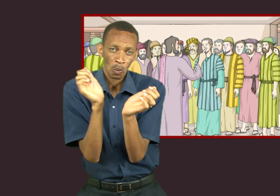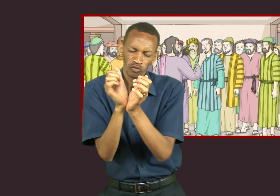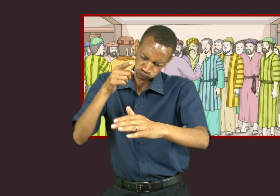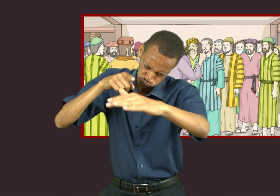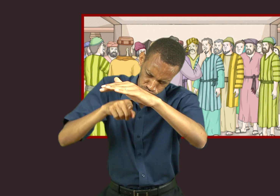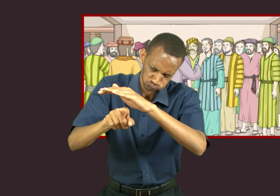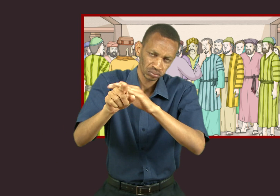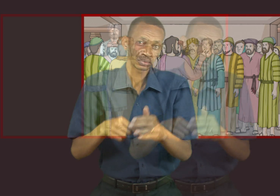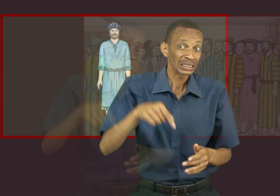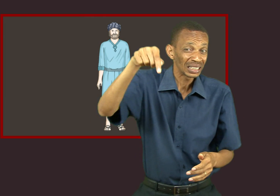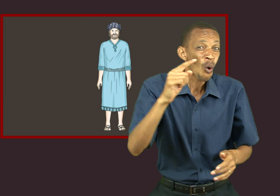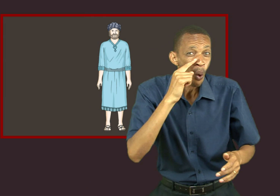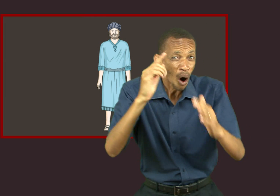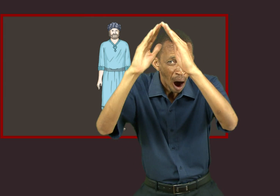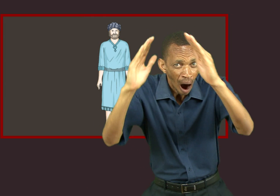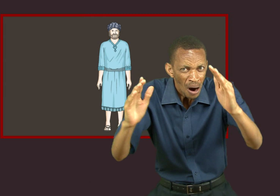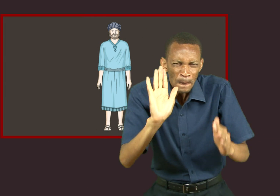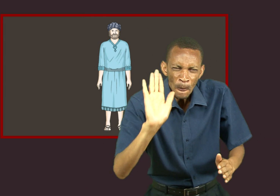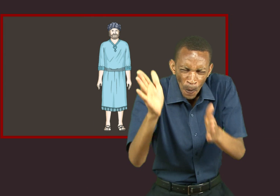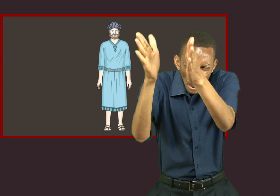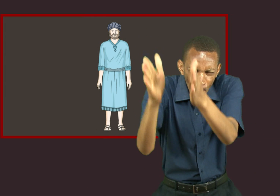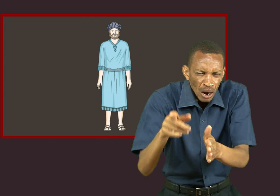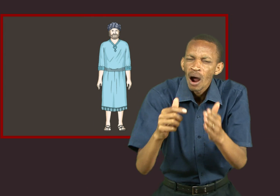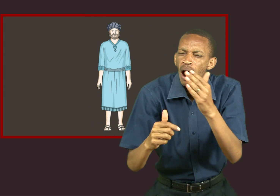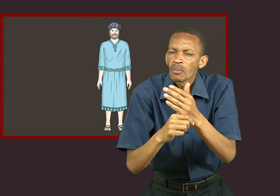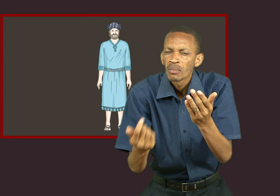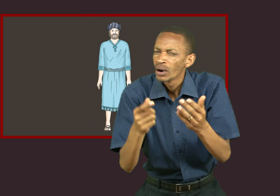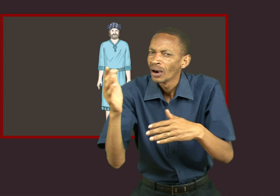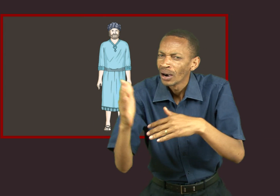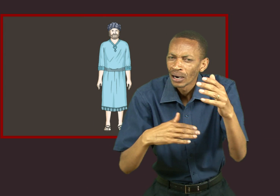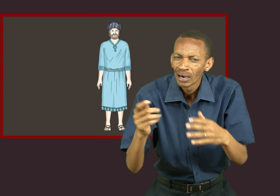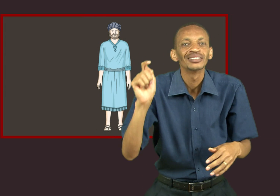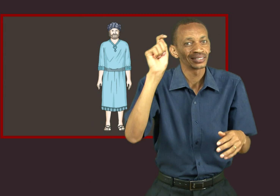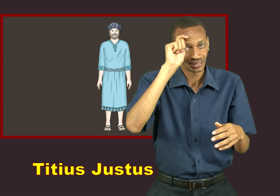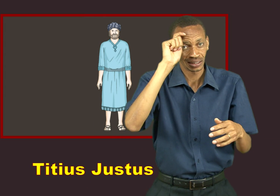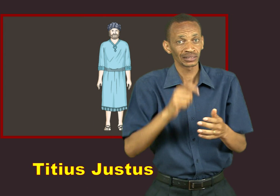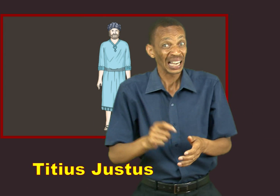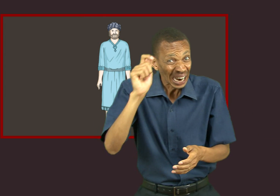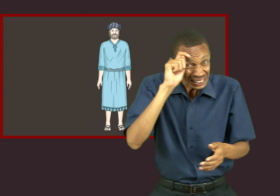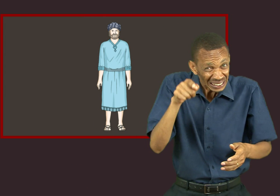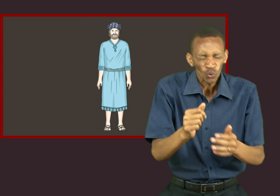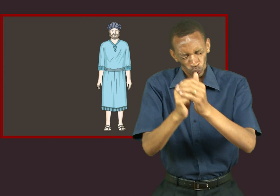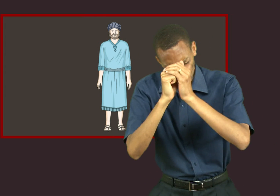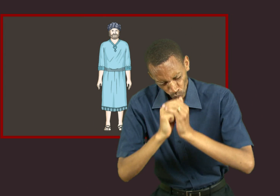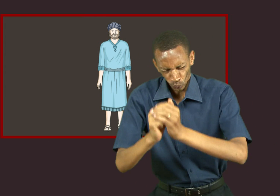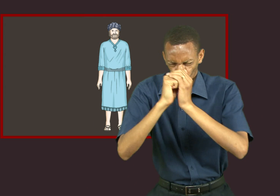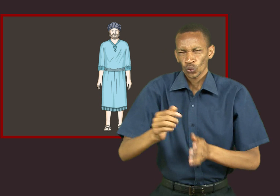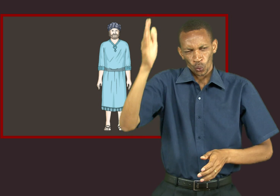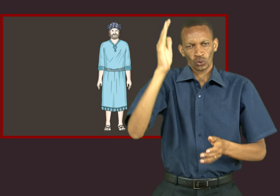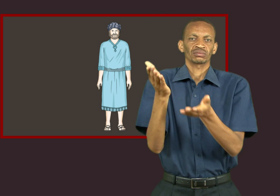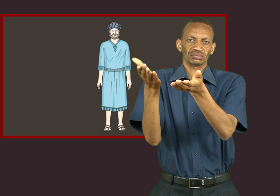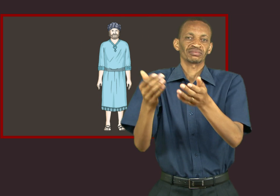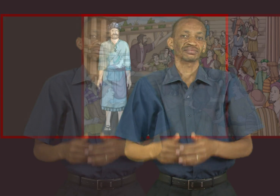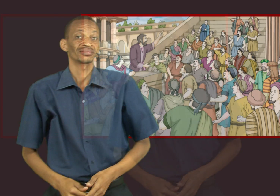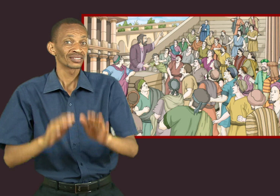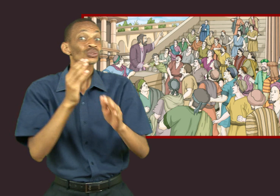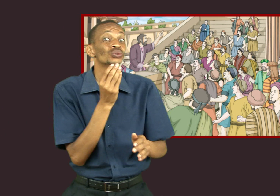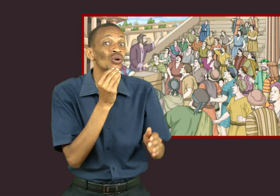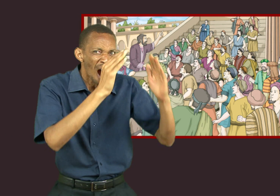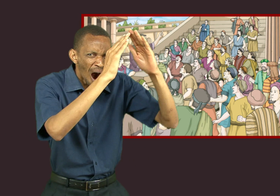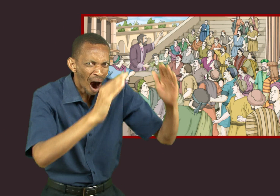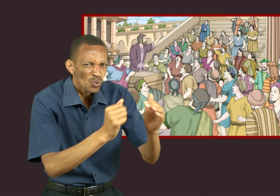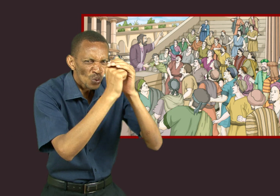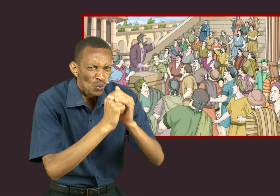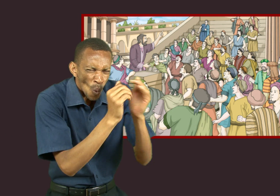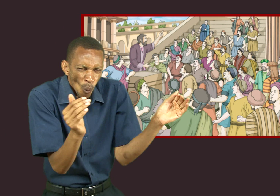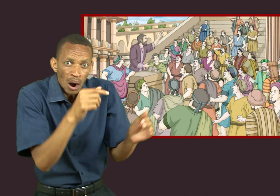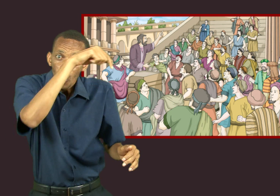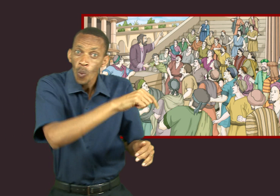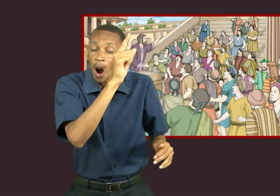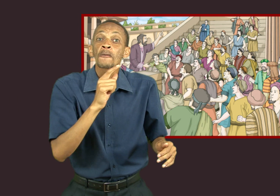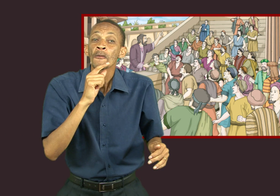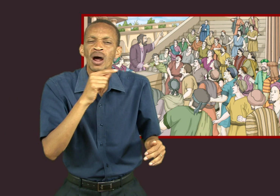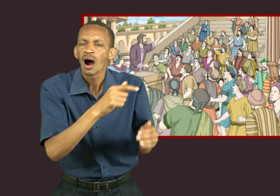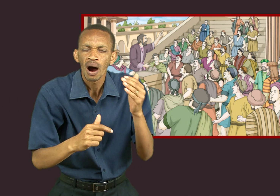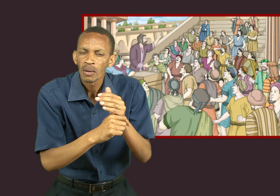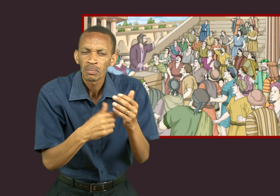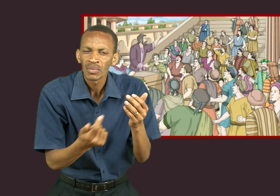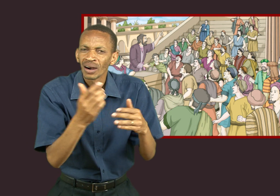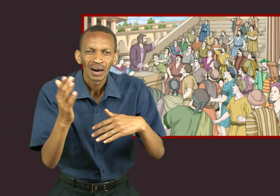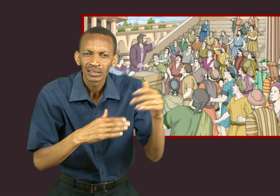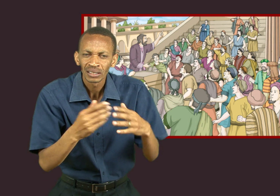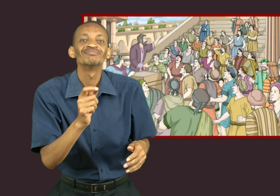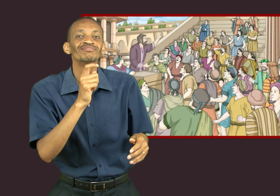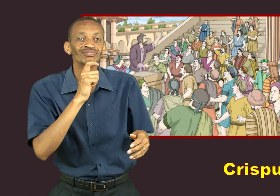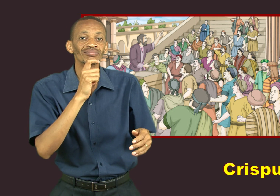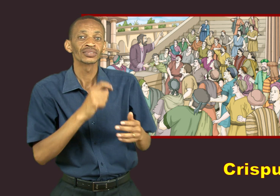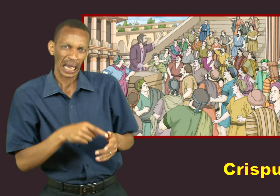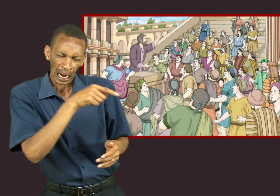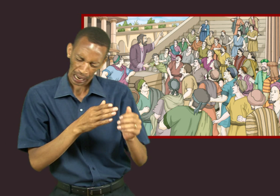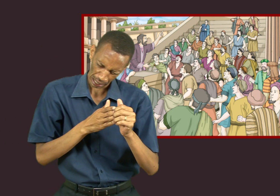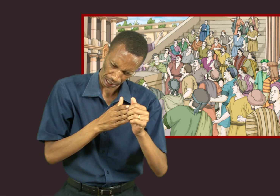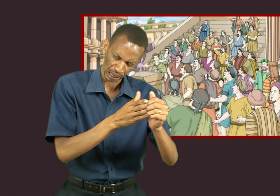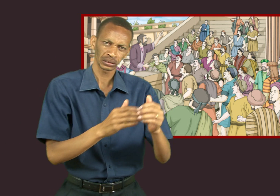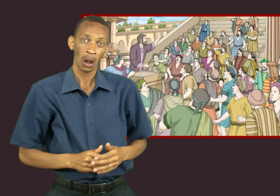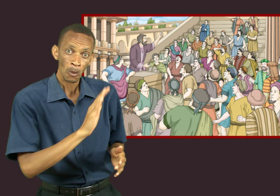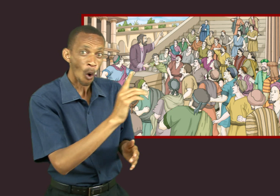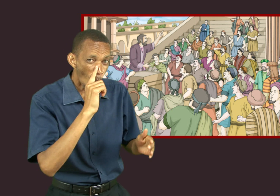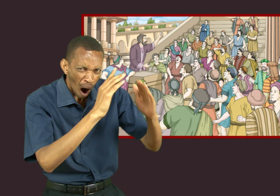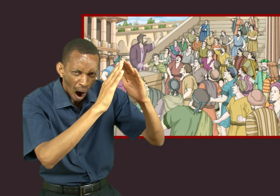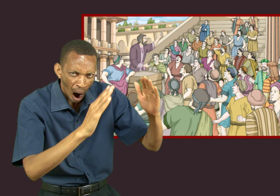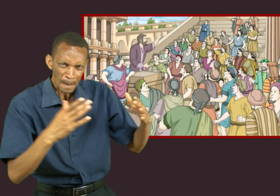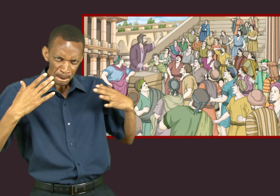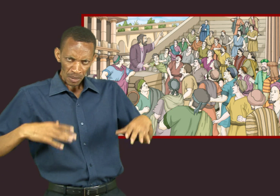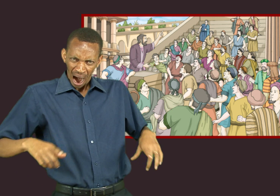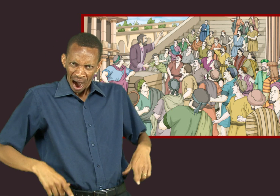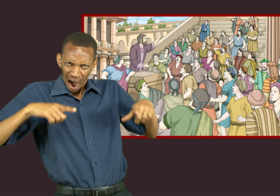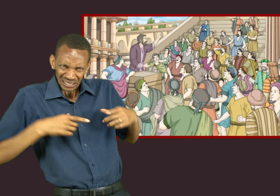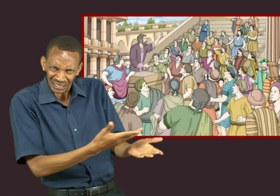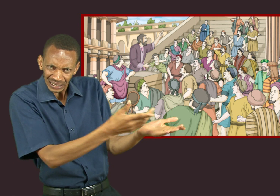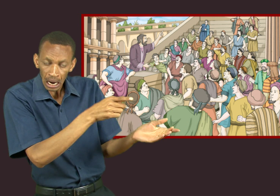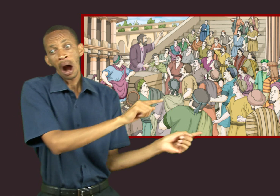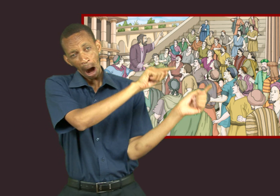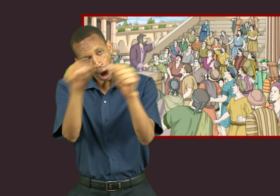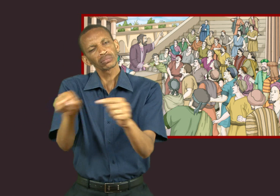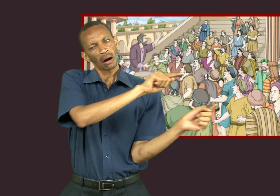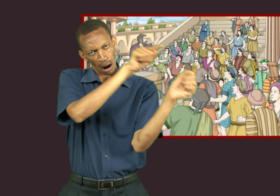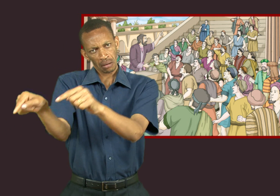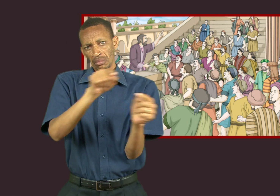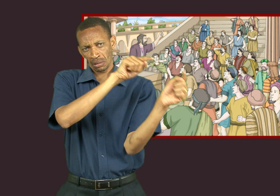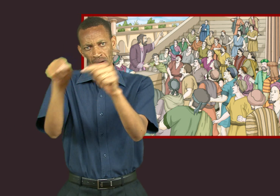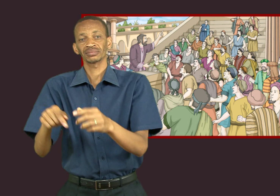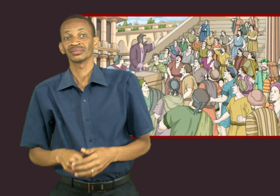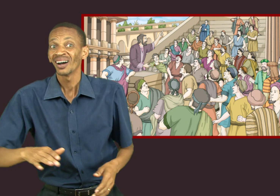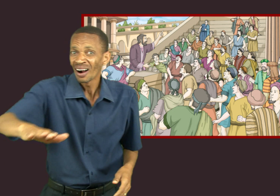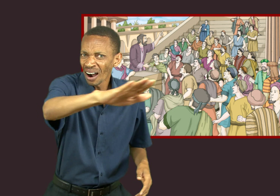So Paul left the synagogue and went next door to the house of Titus Justus, a worshiper of God.